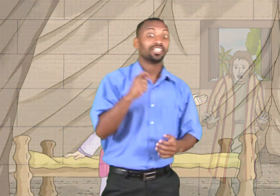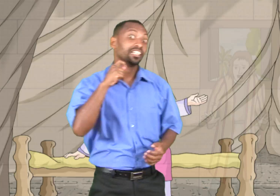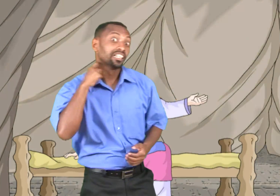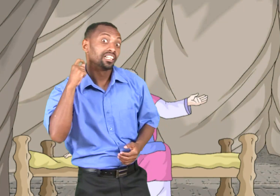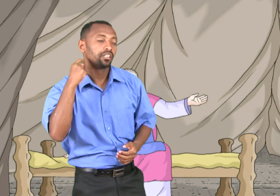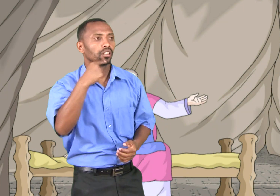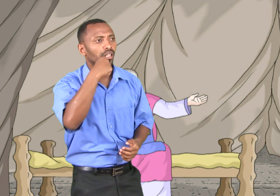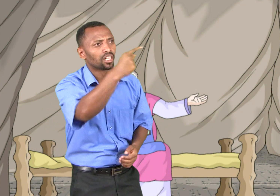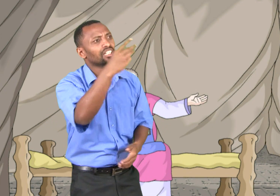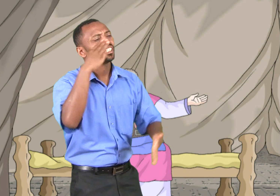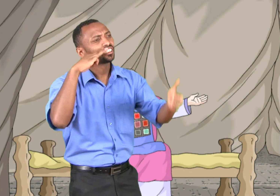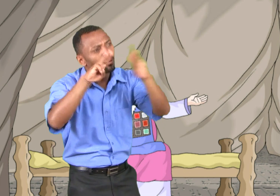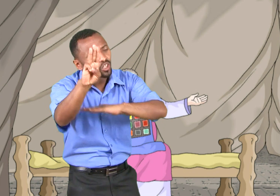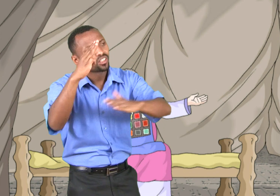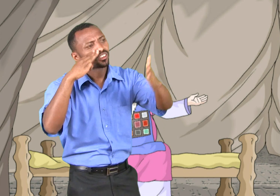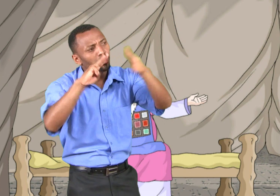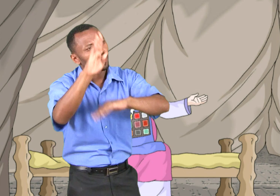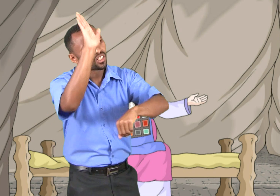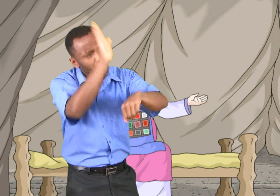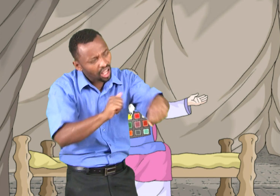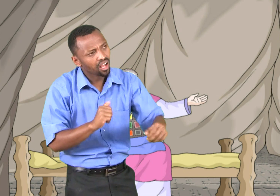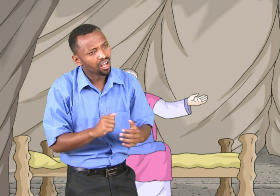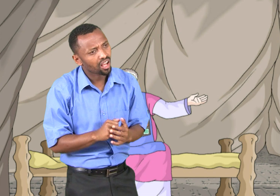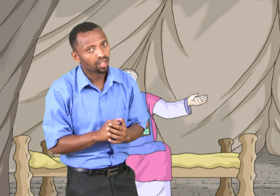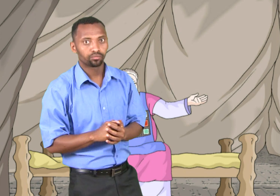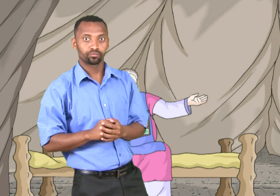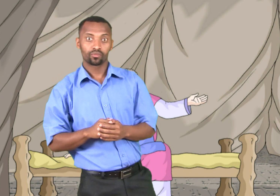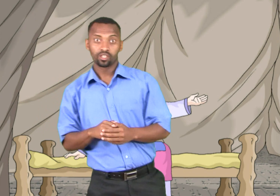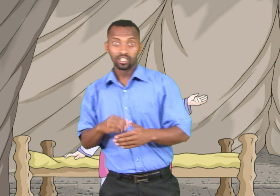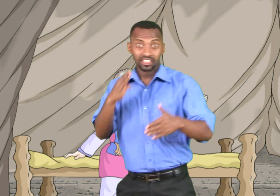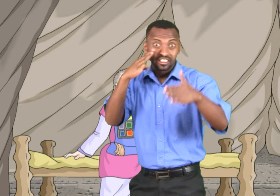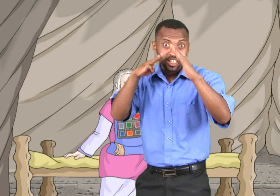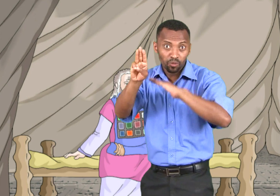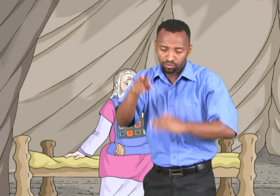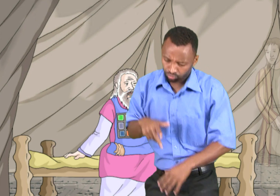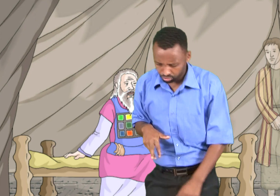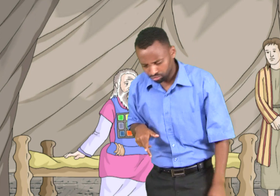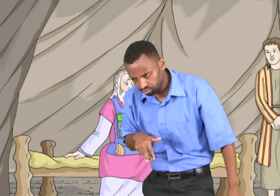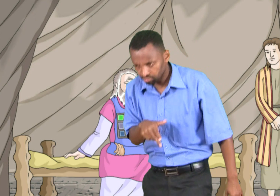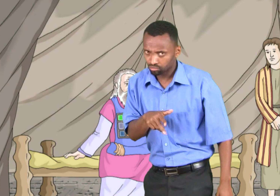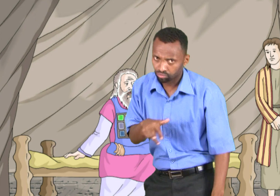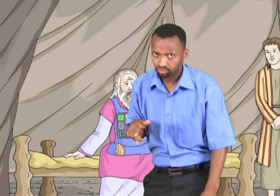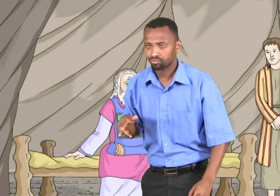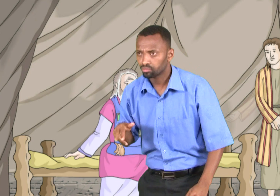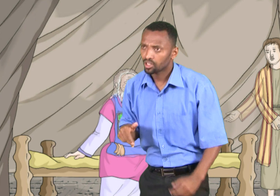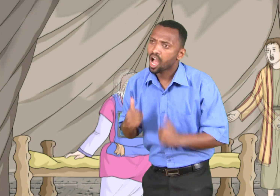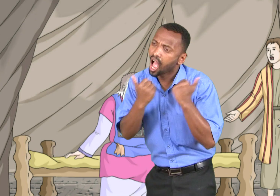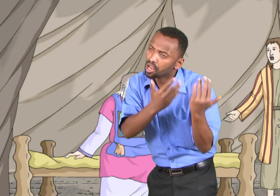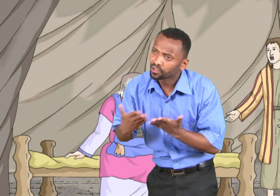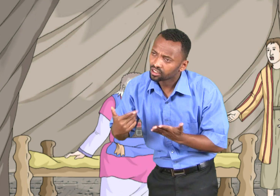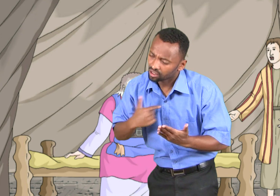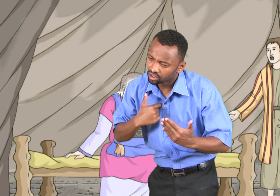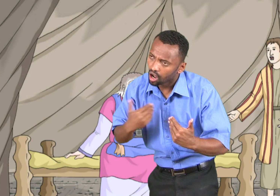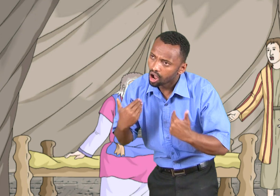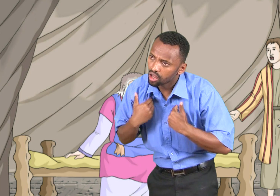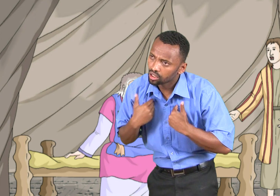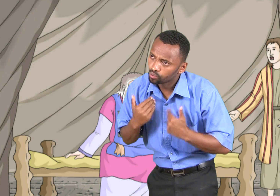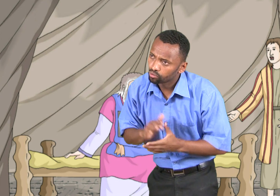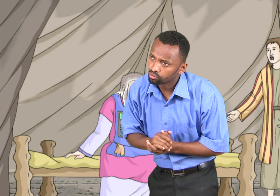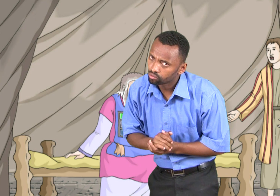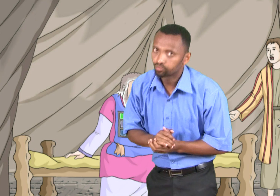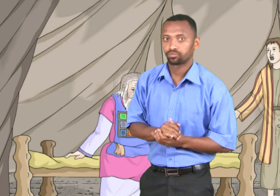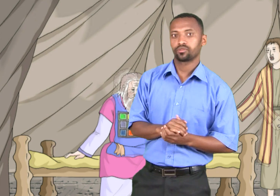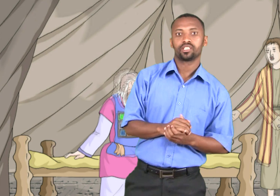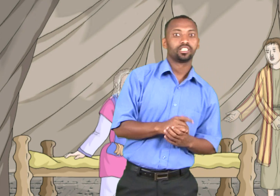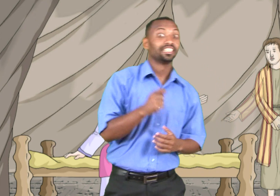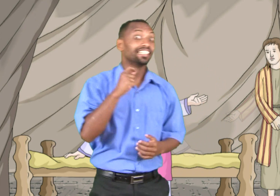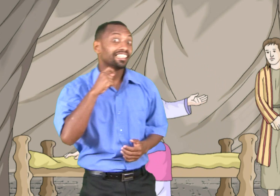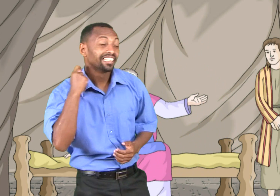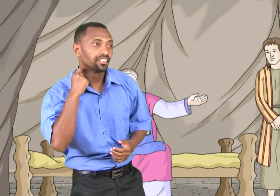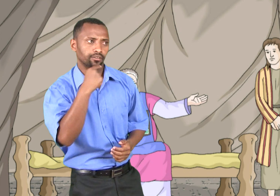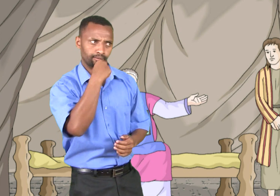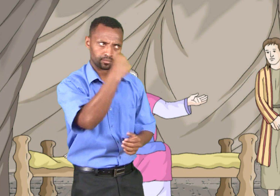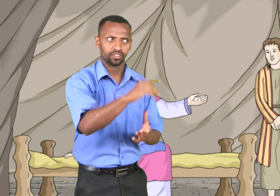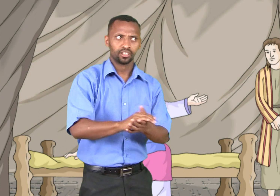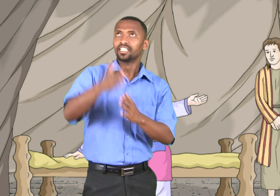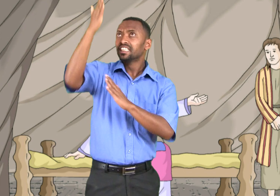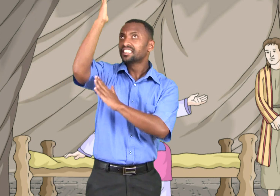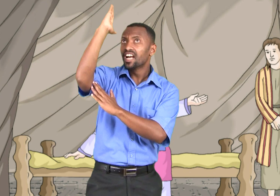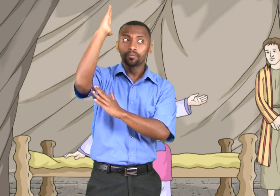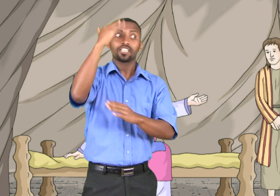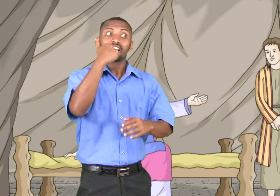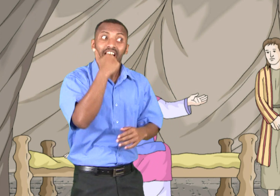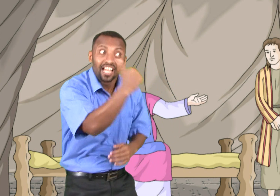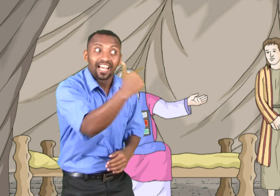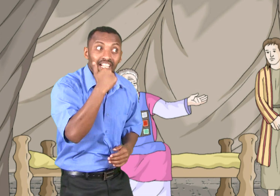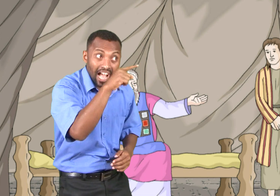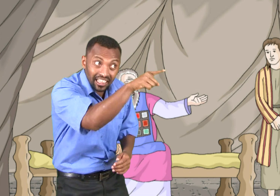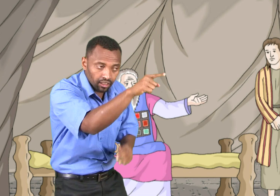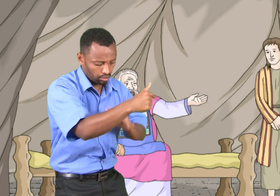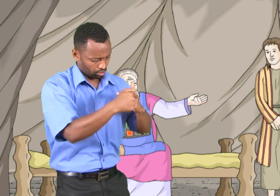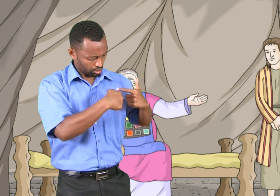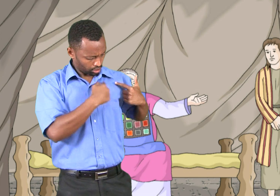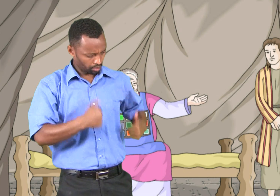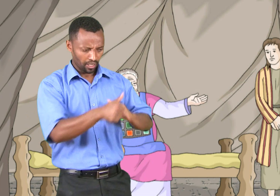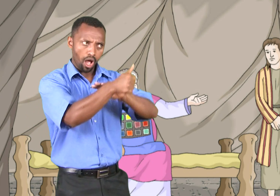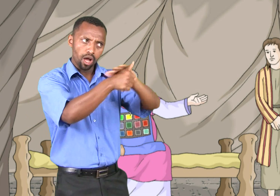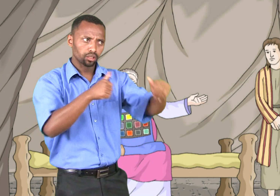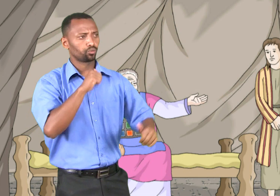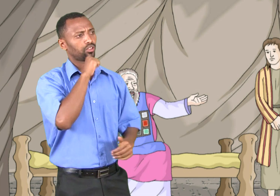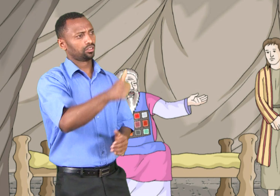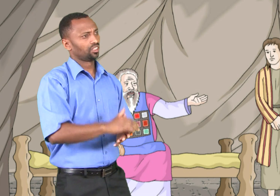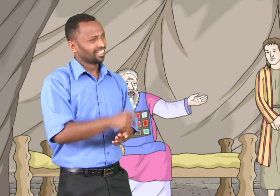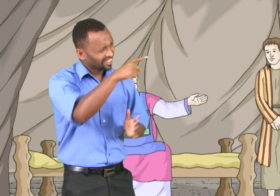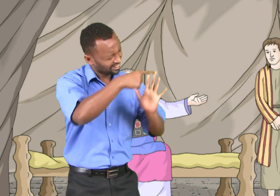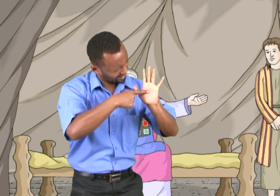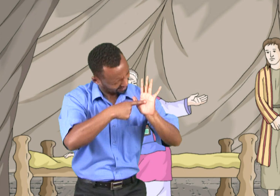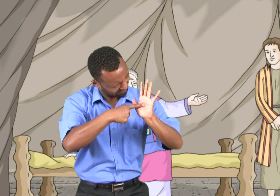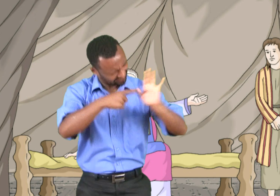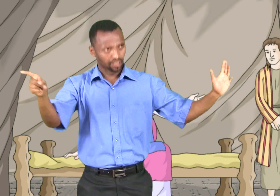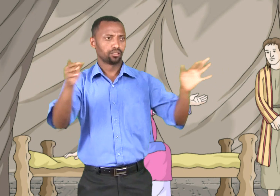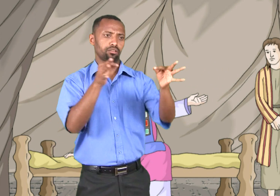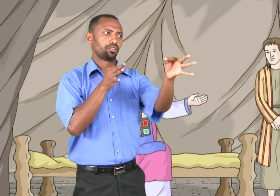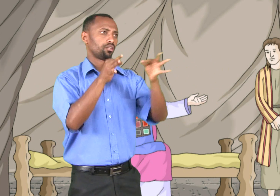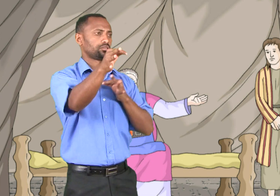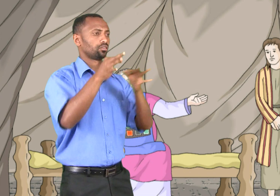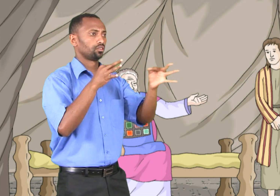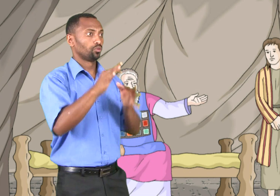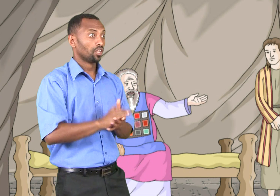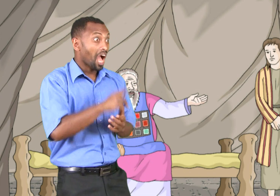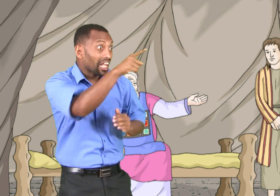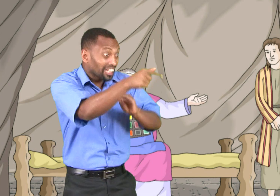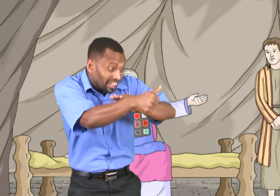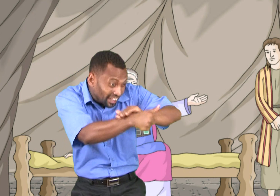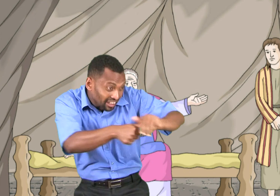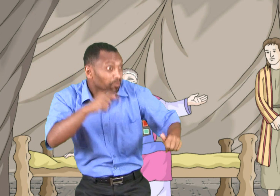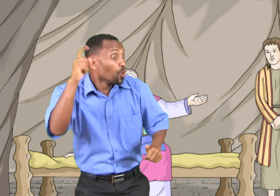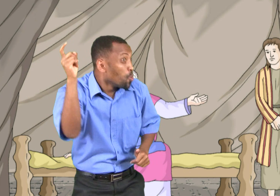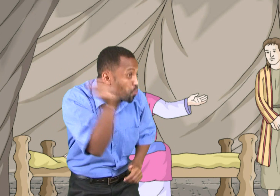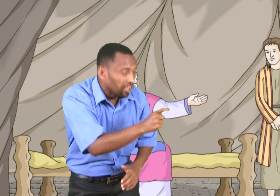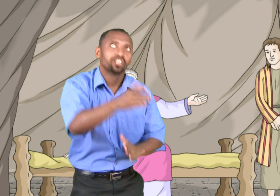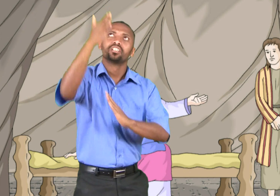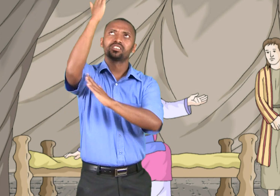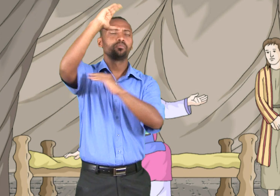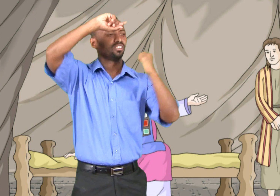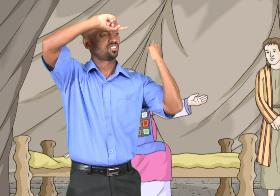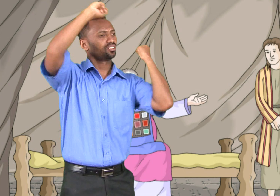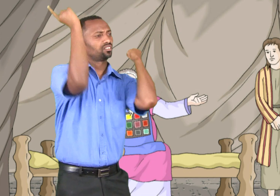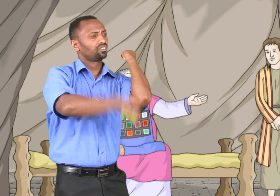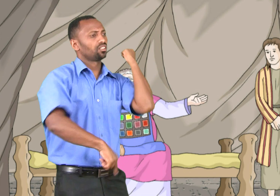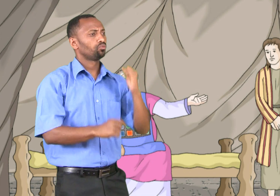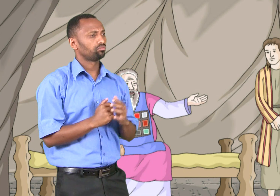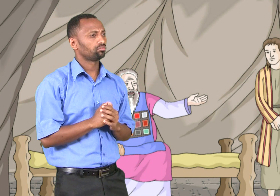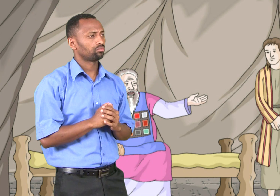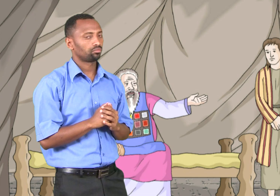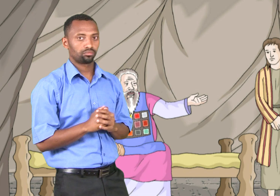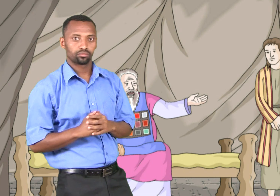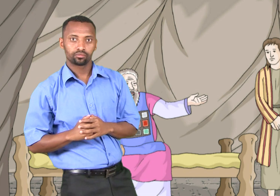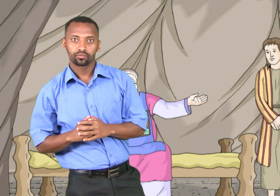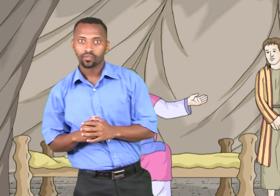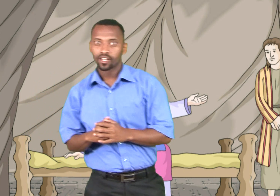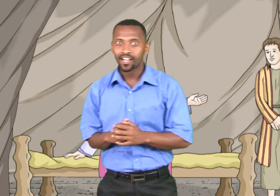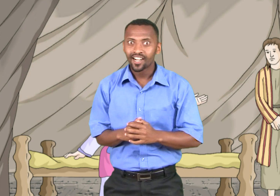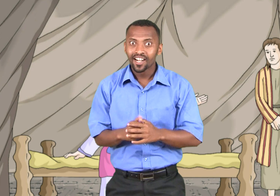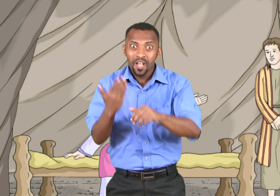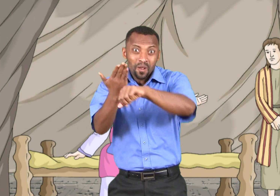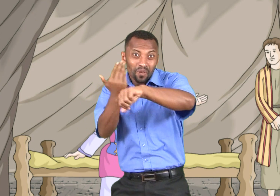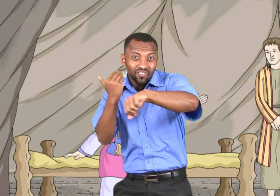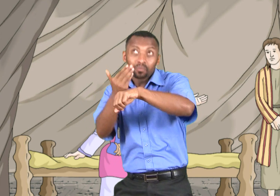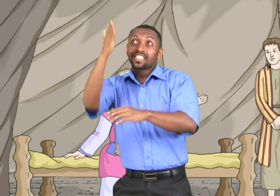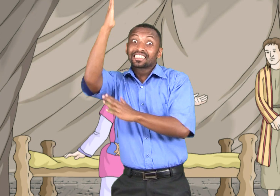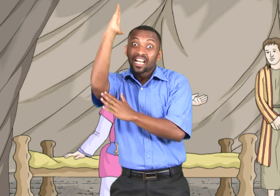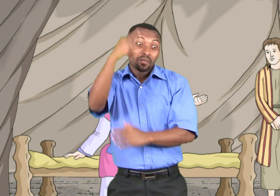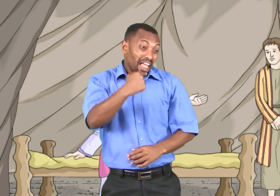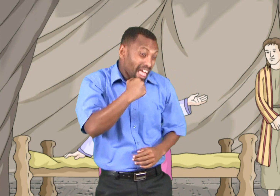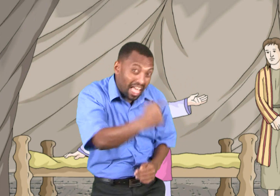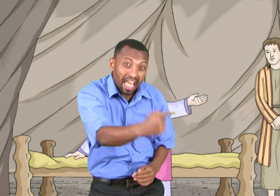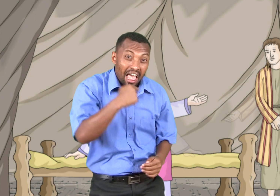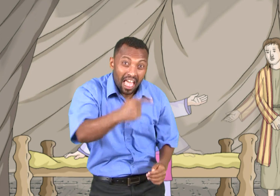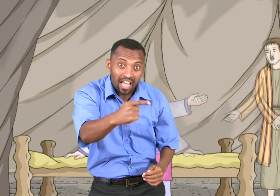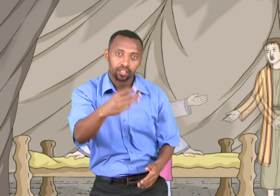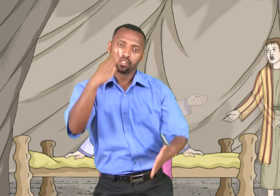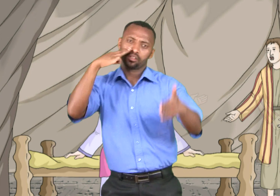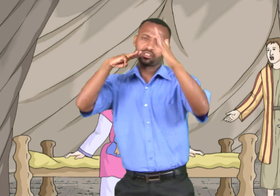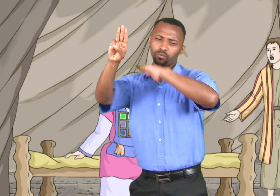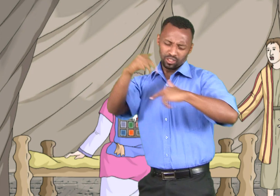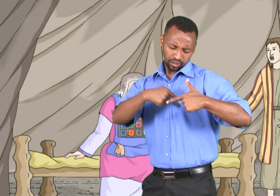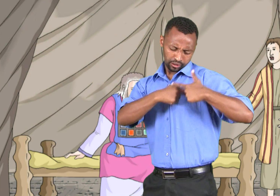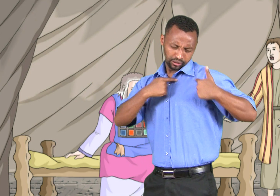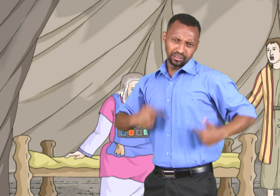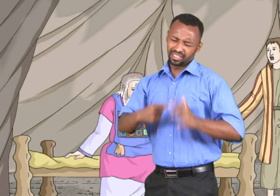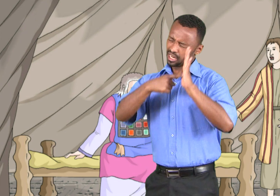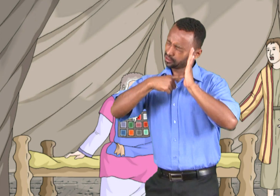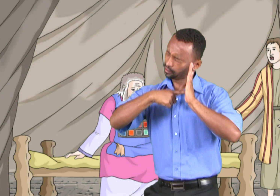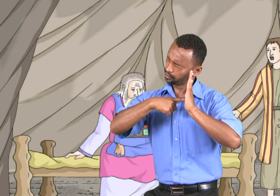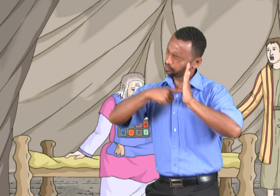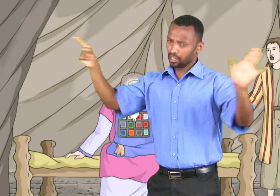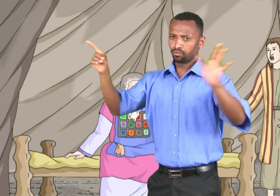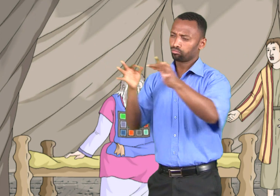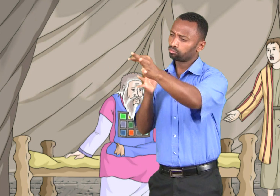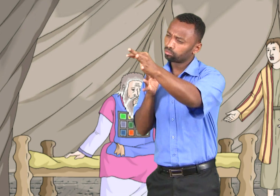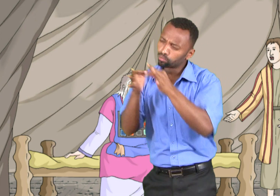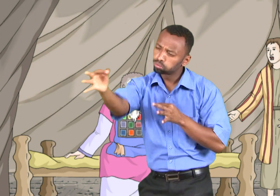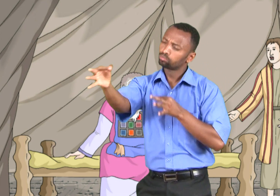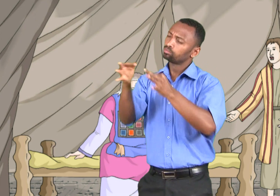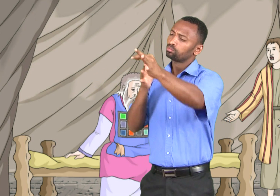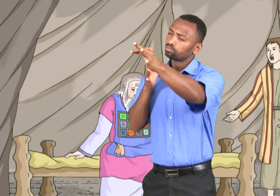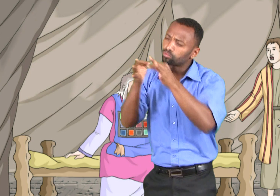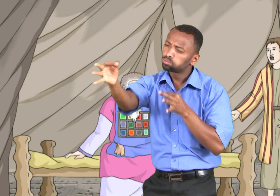“What was the message He gave you?” Eli asked. “Do not hide it from me. May God punish you, and ever so severely, if you hide from me anything He said to you.”